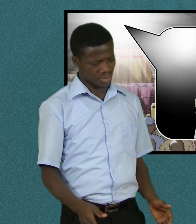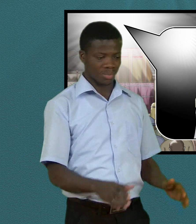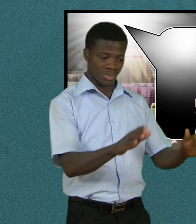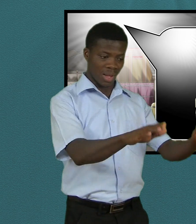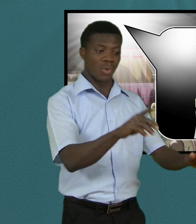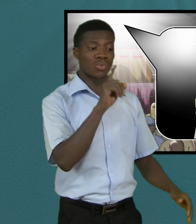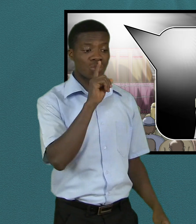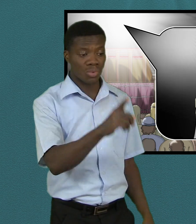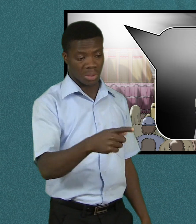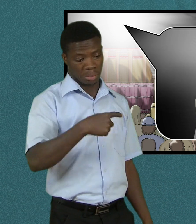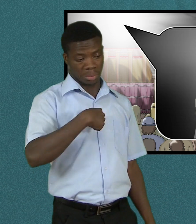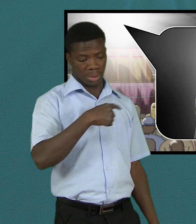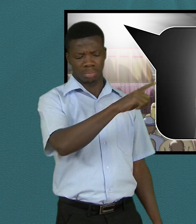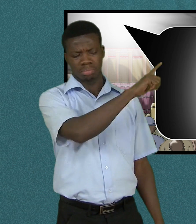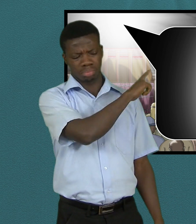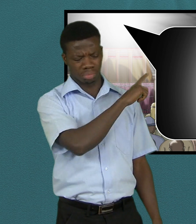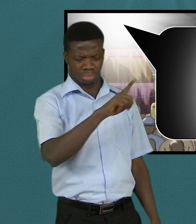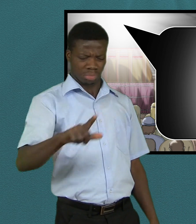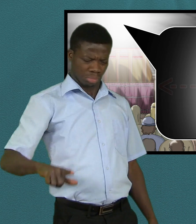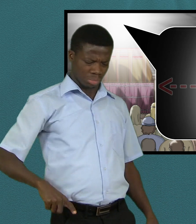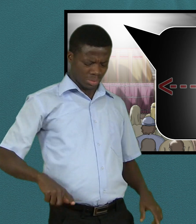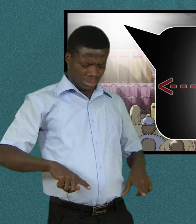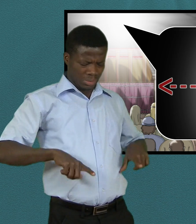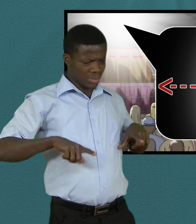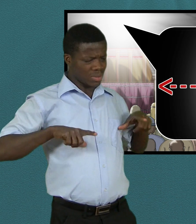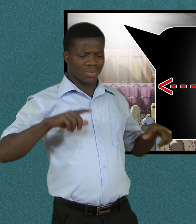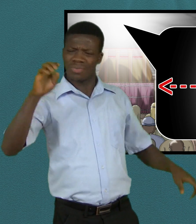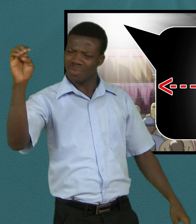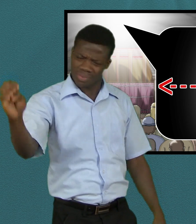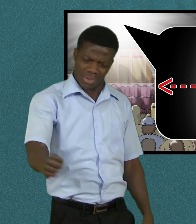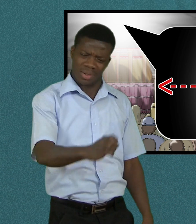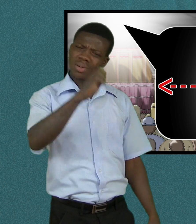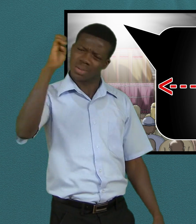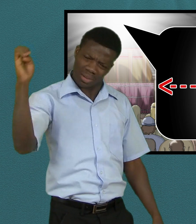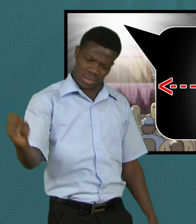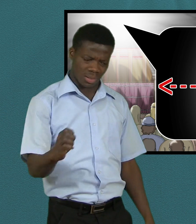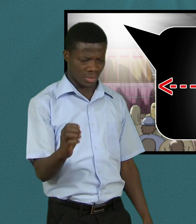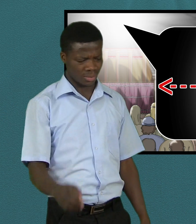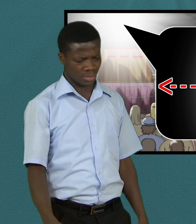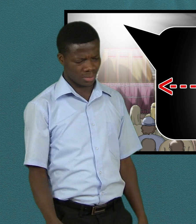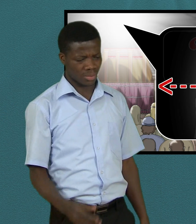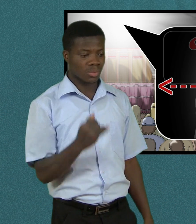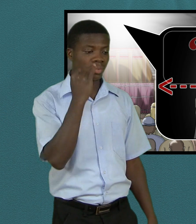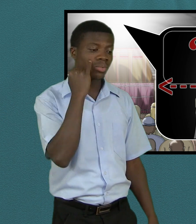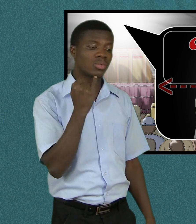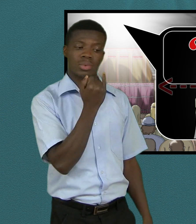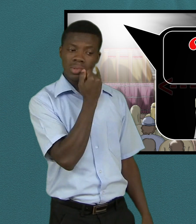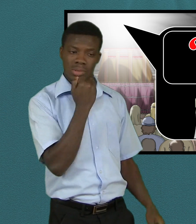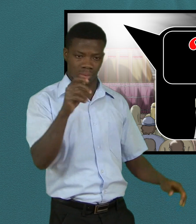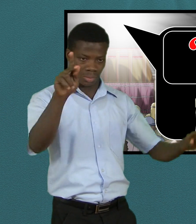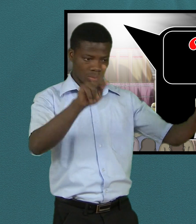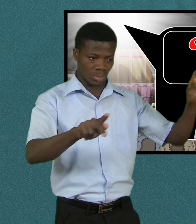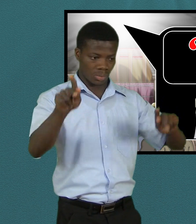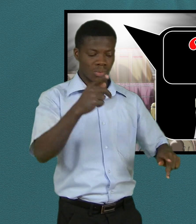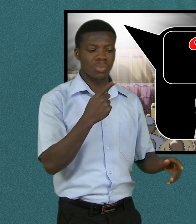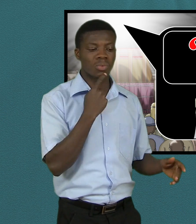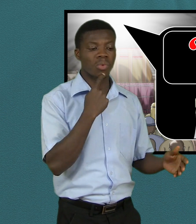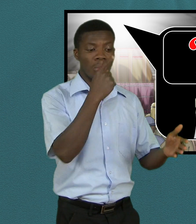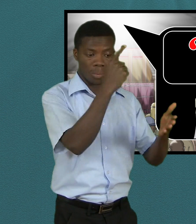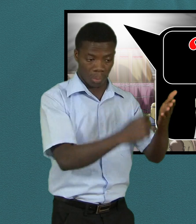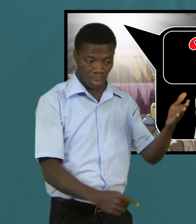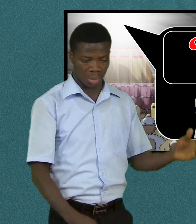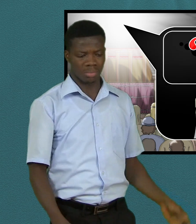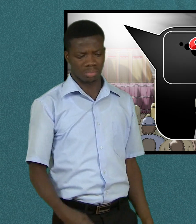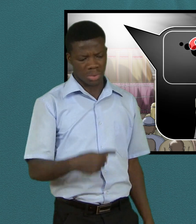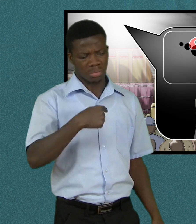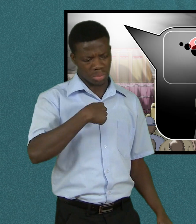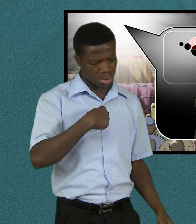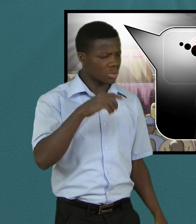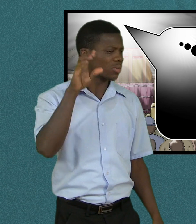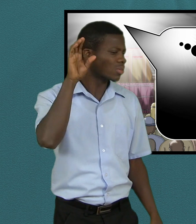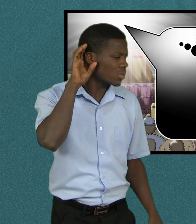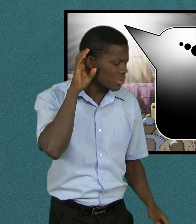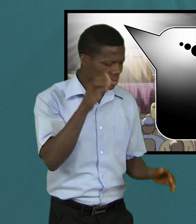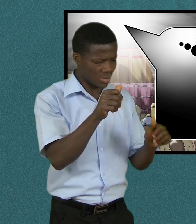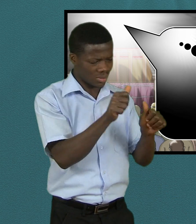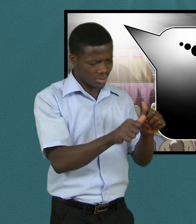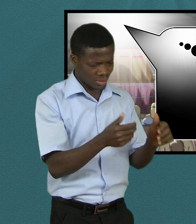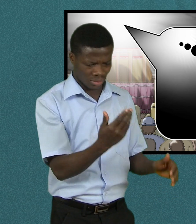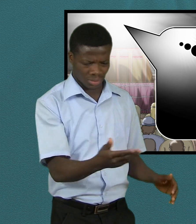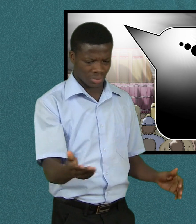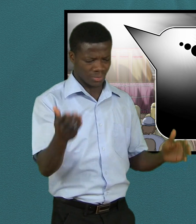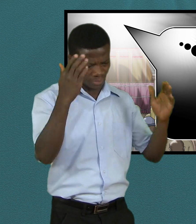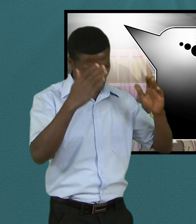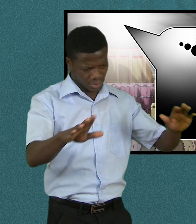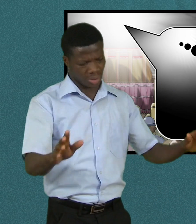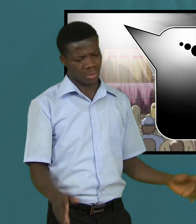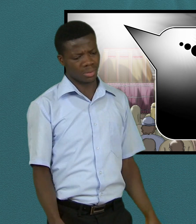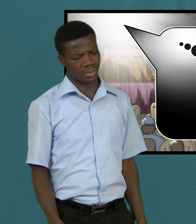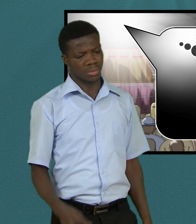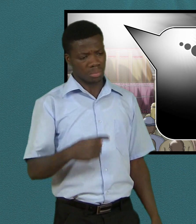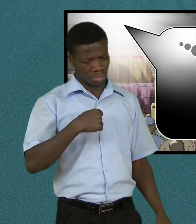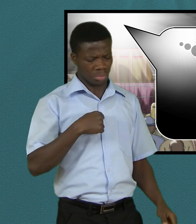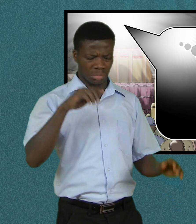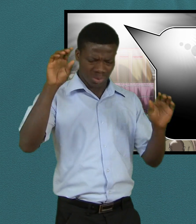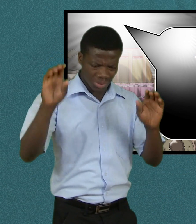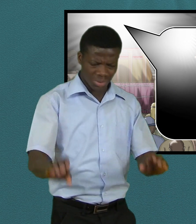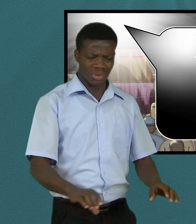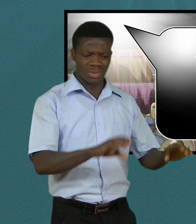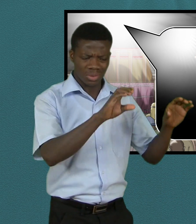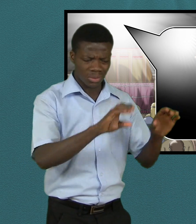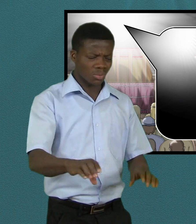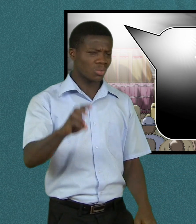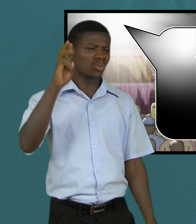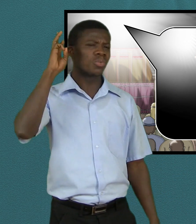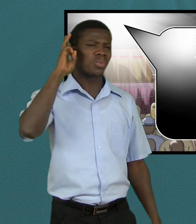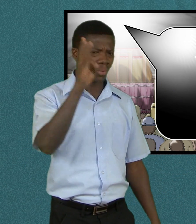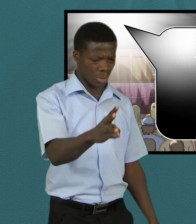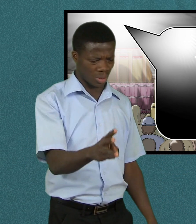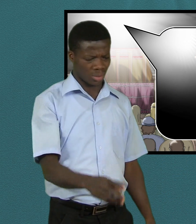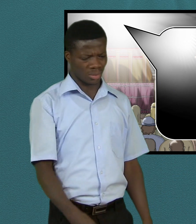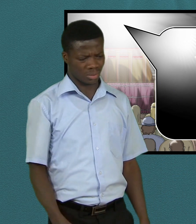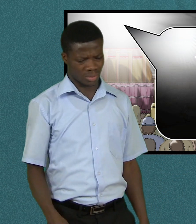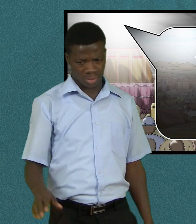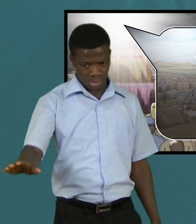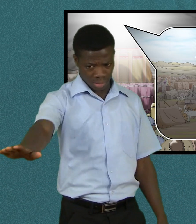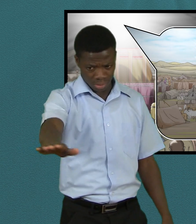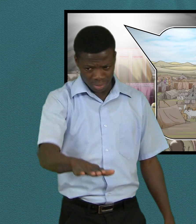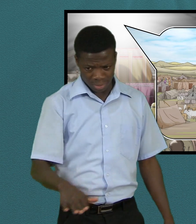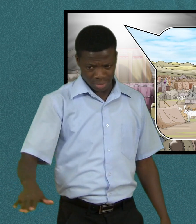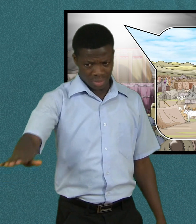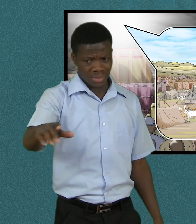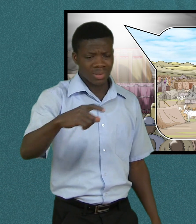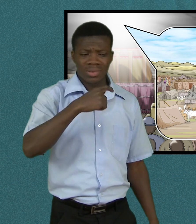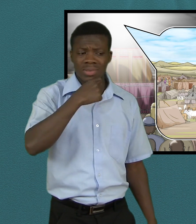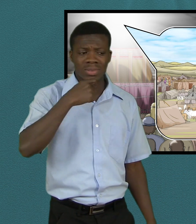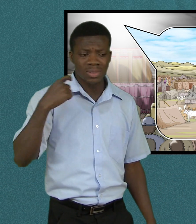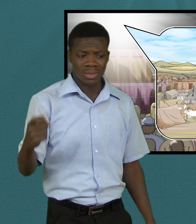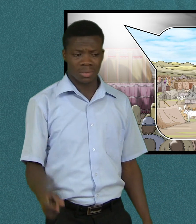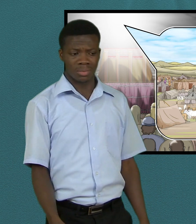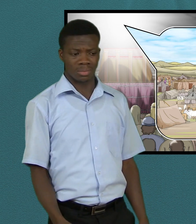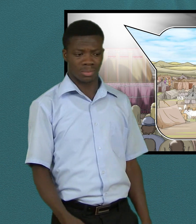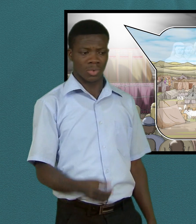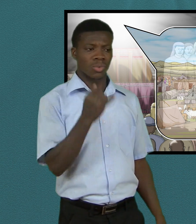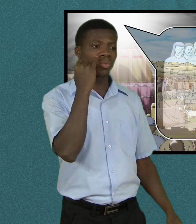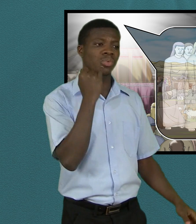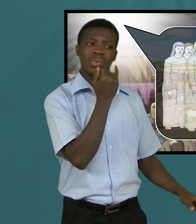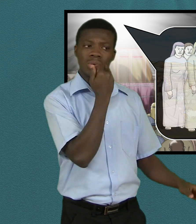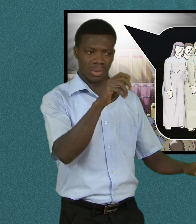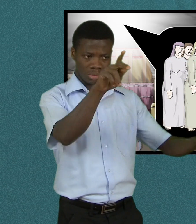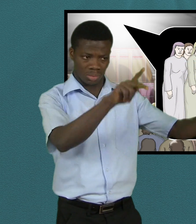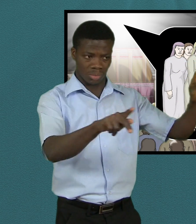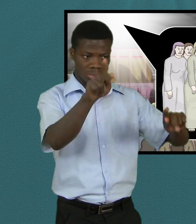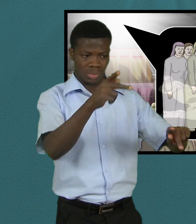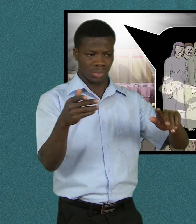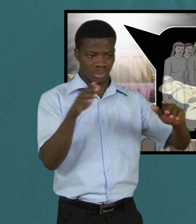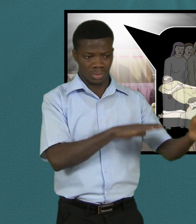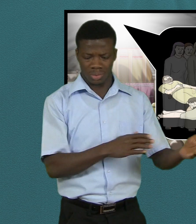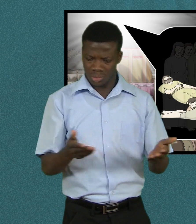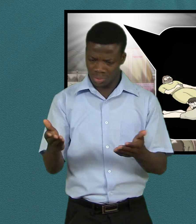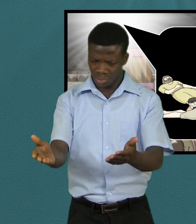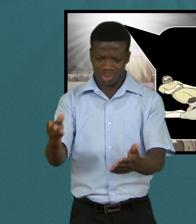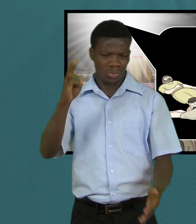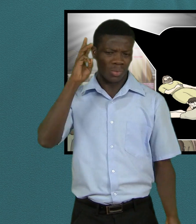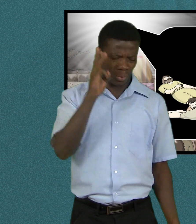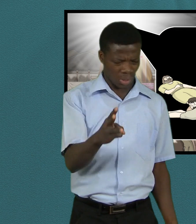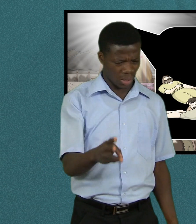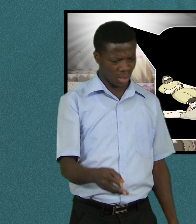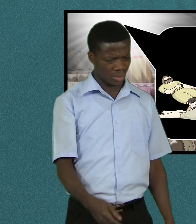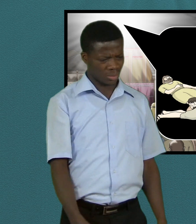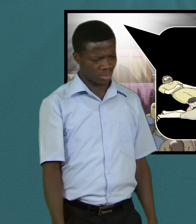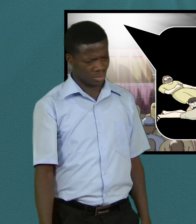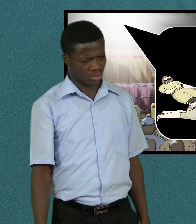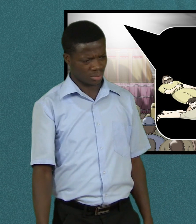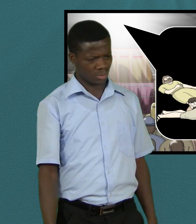So tell them: As surely as I live, declares the LORD, I will do to you exactly as I heard you say.